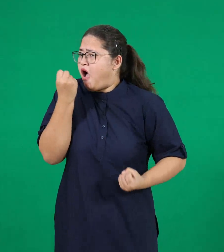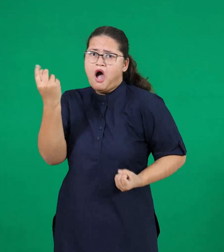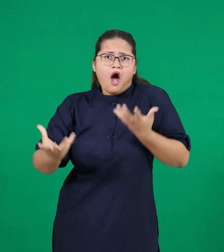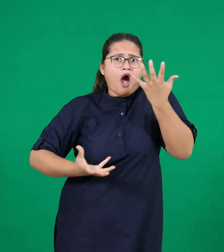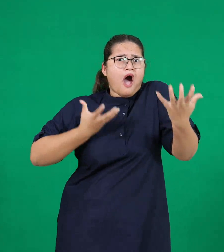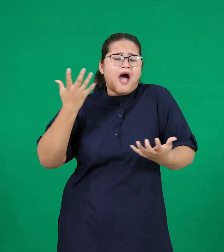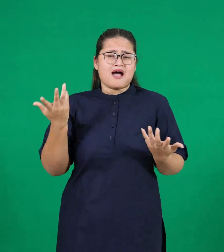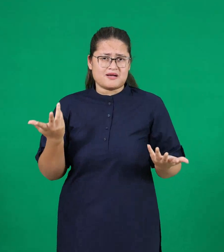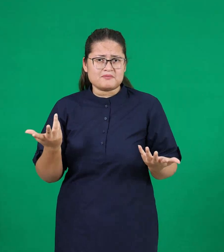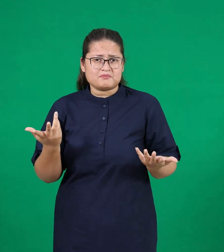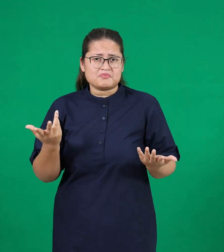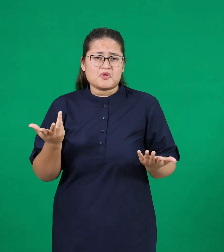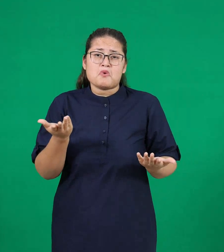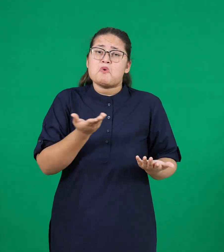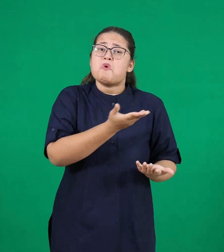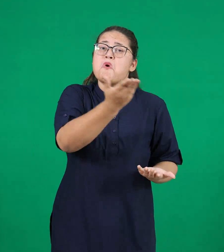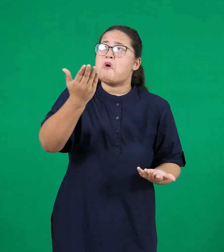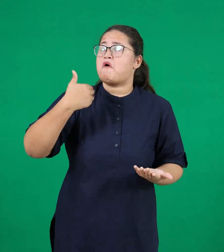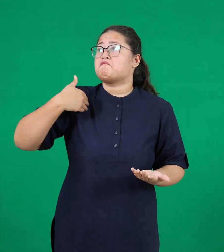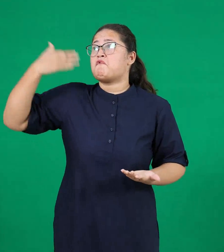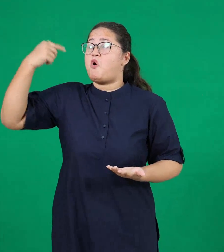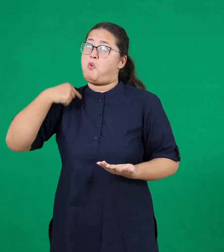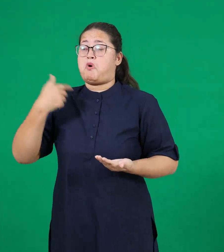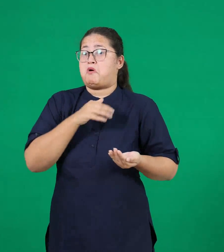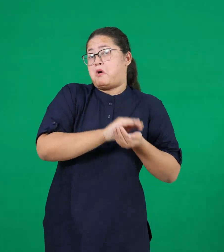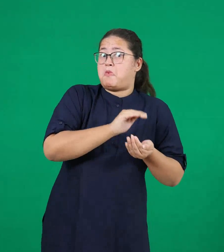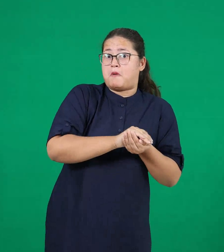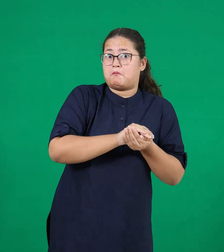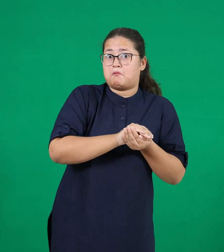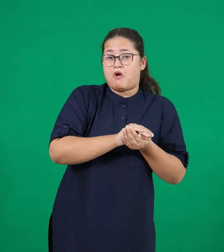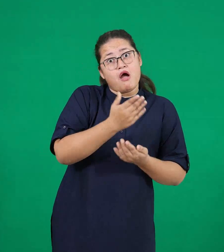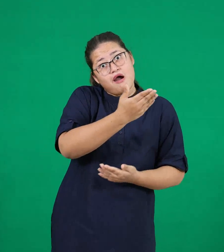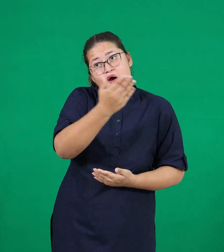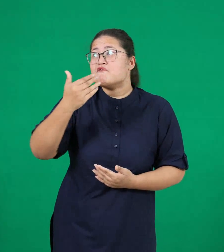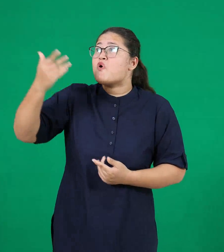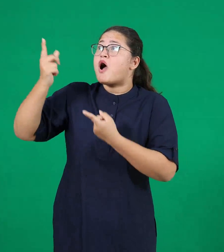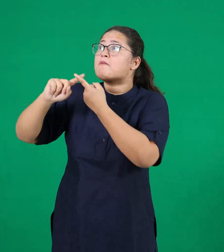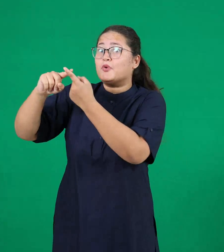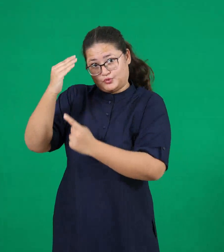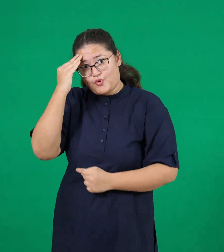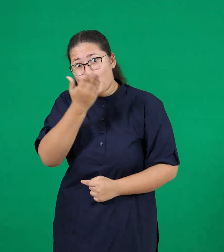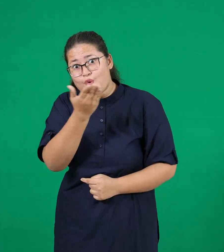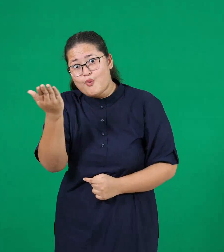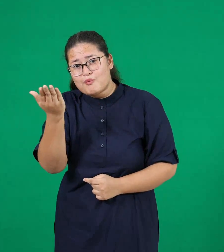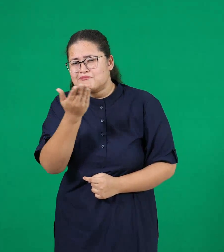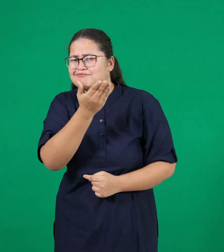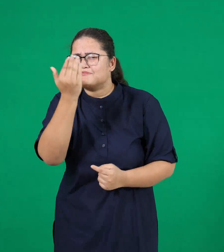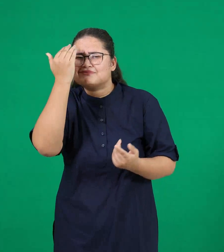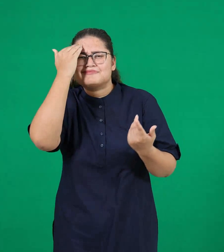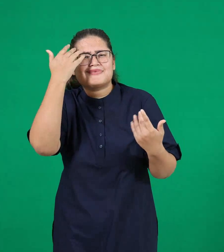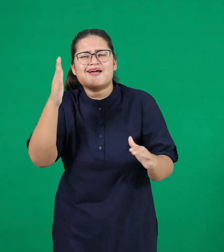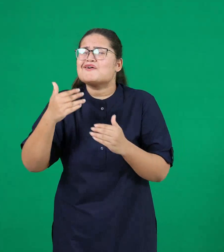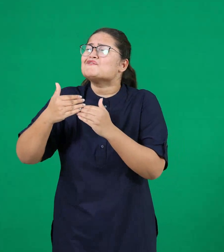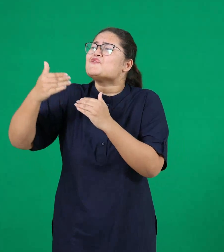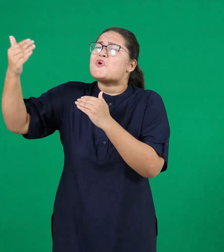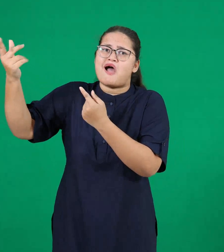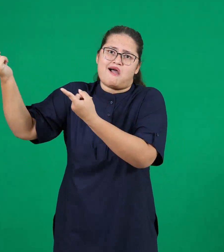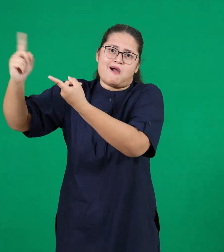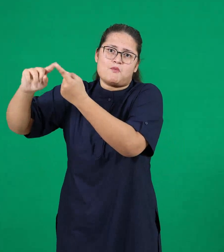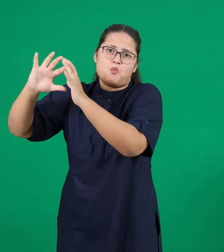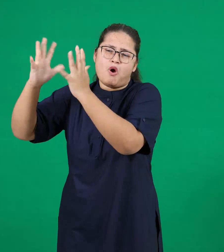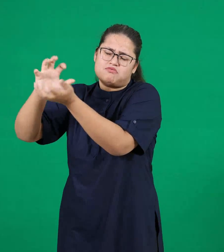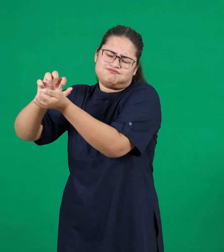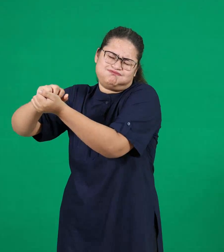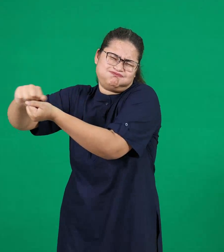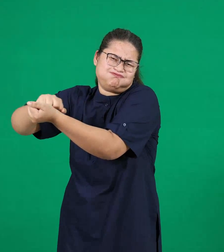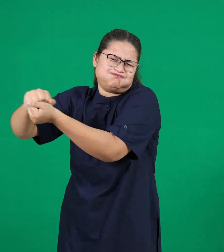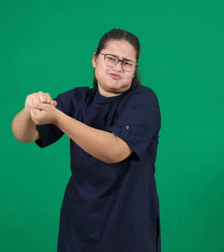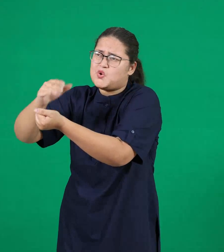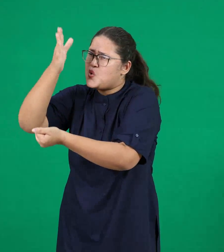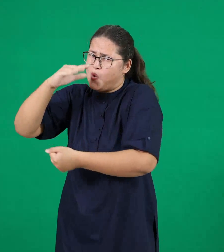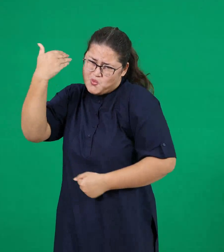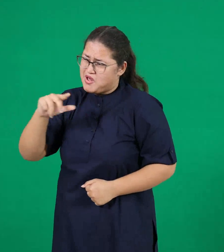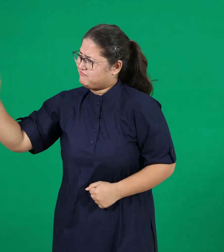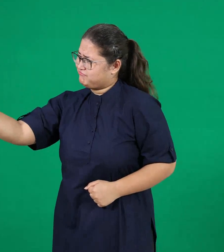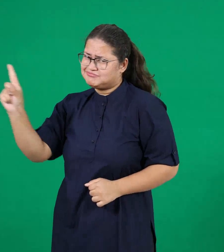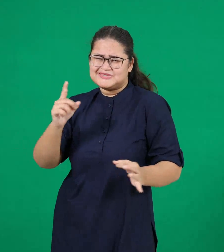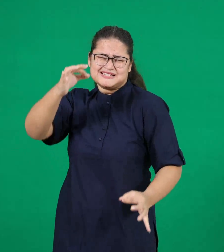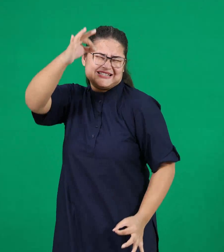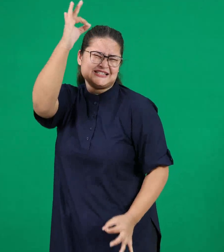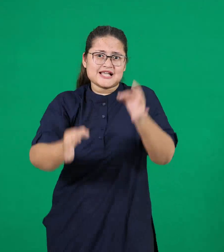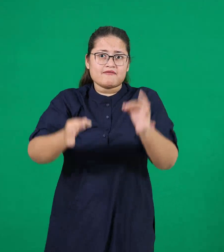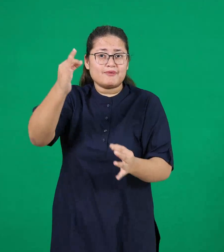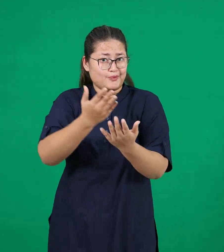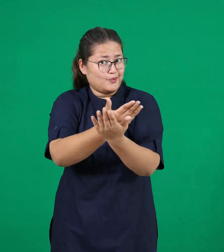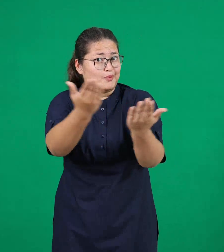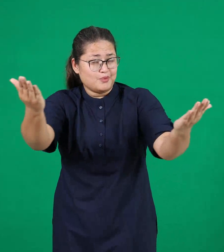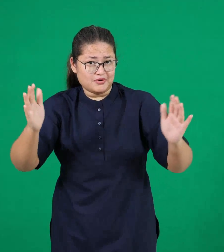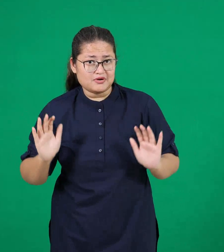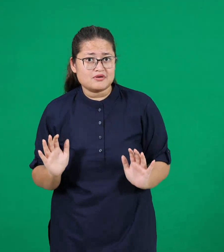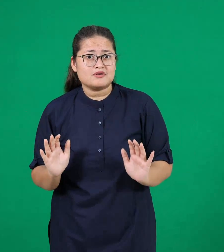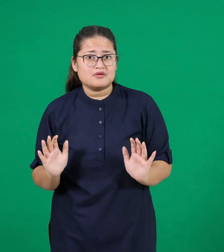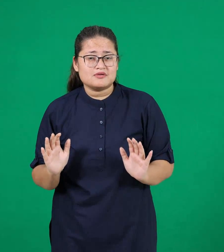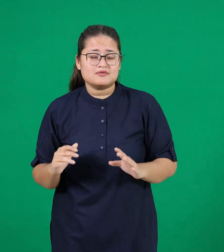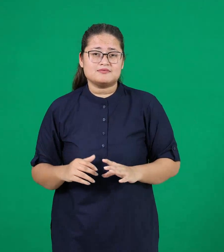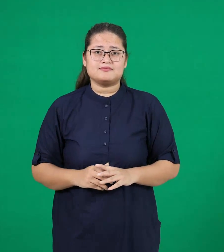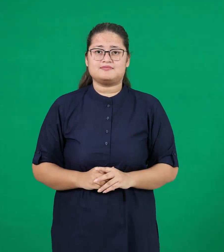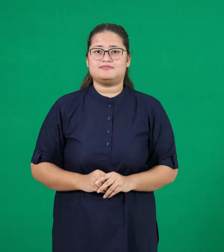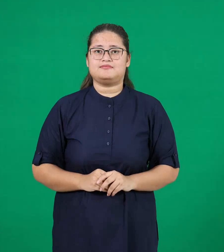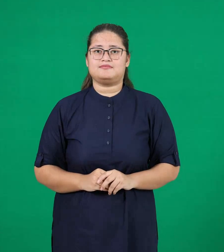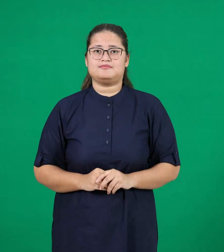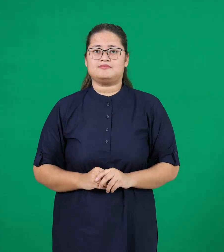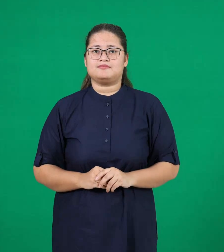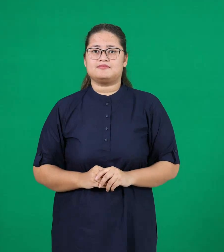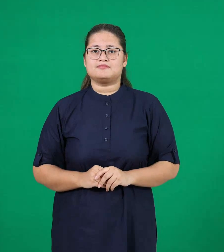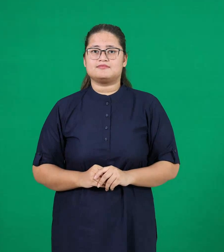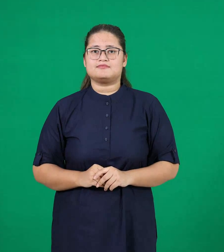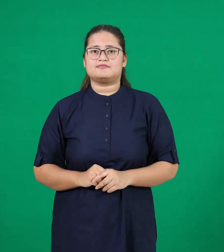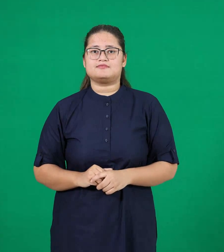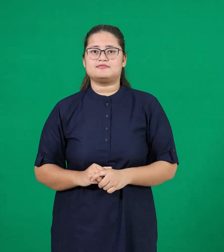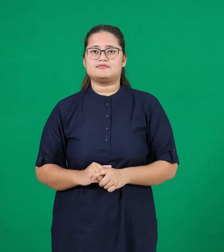You have hoarded treasure in the last days.